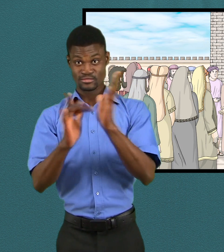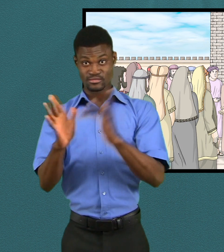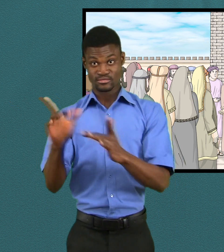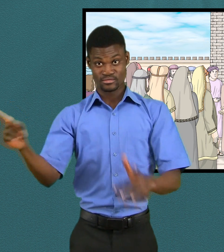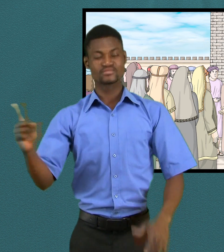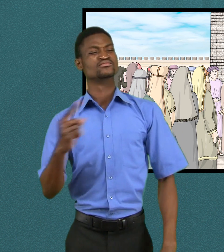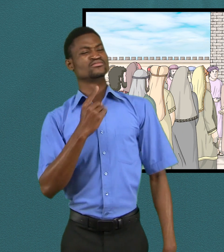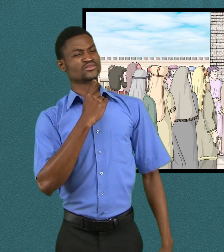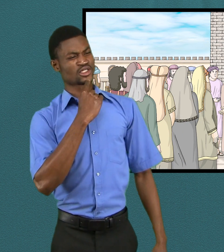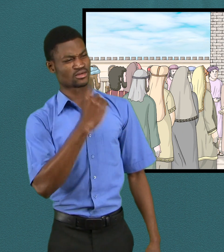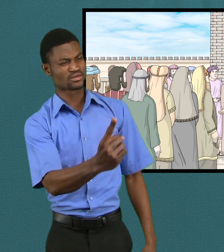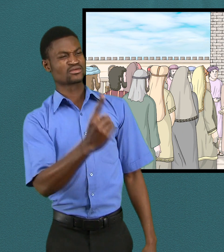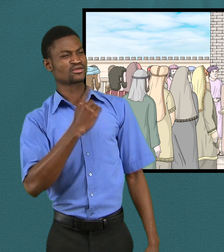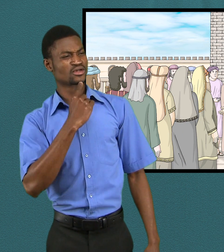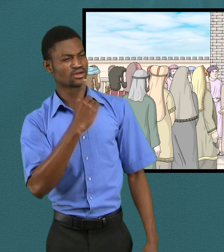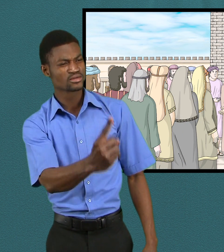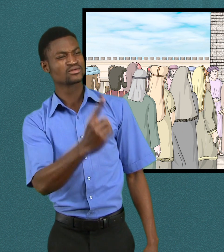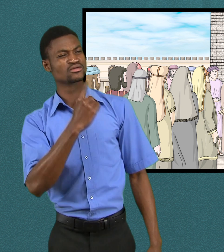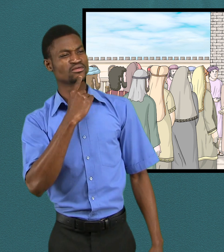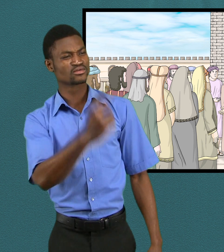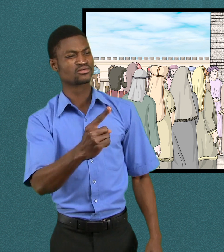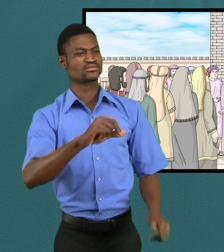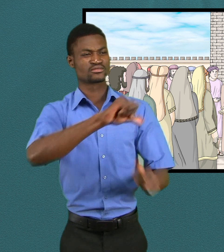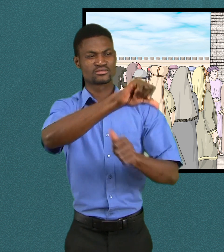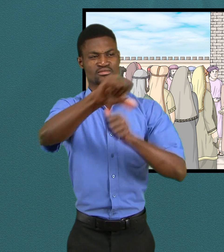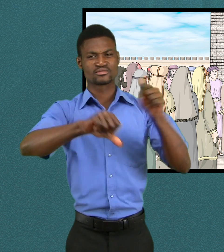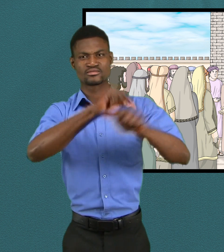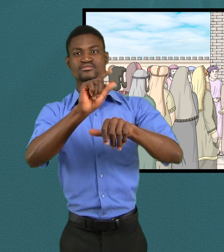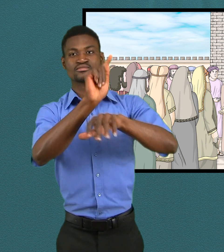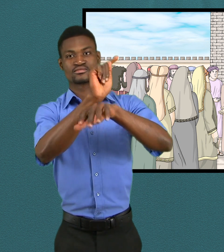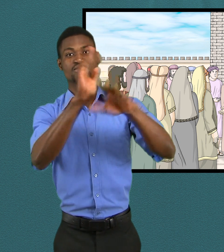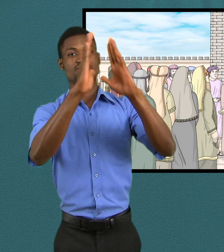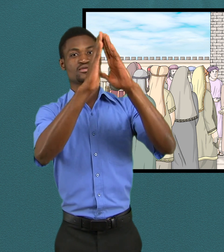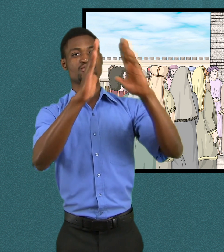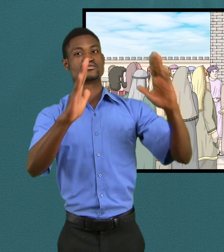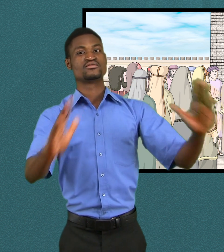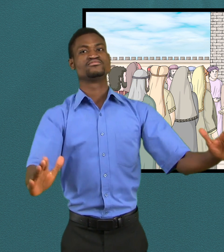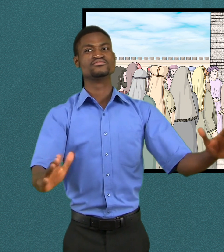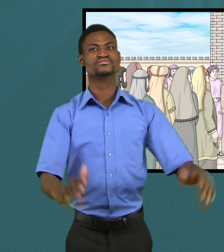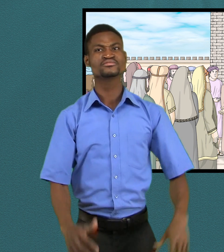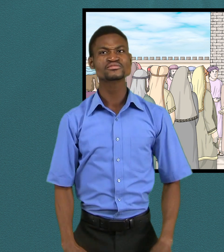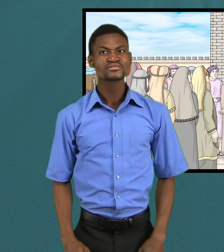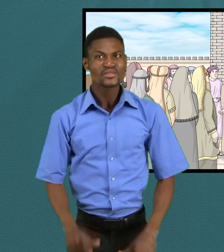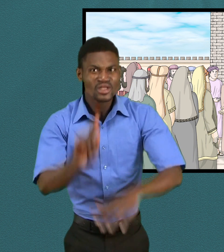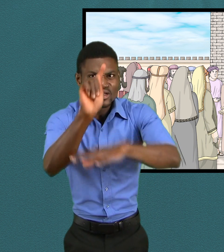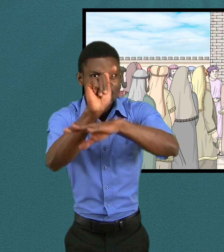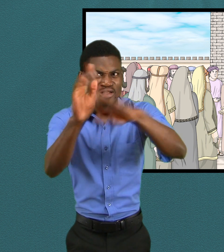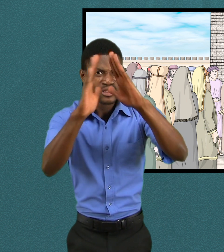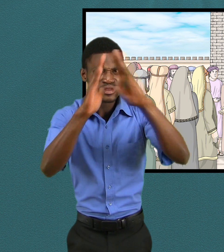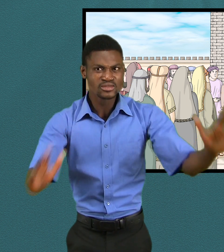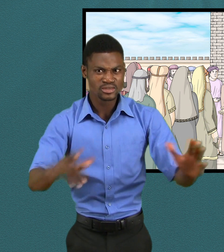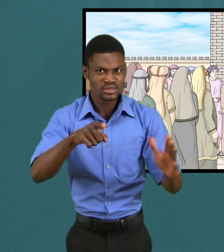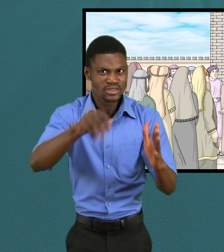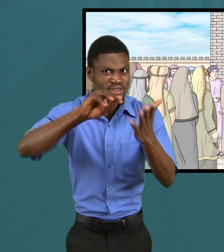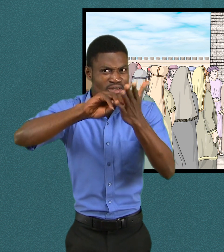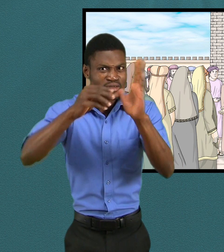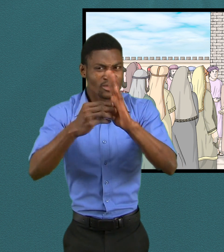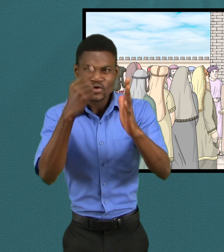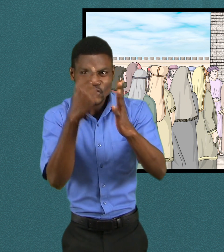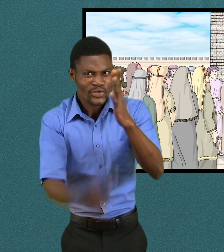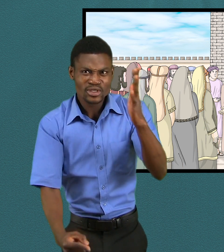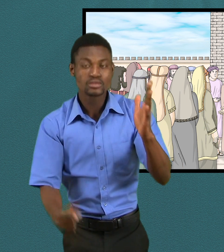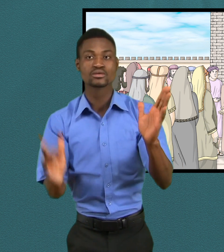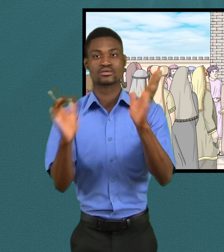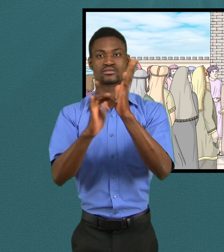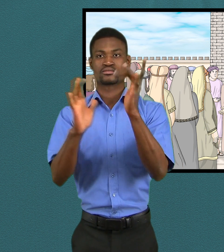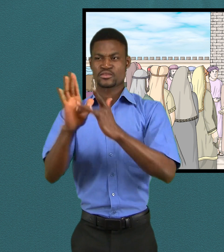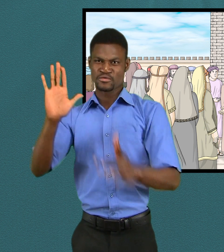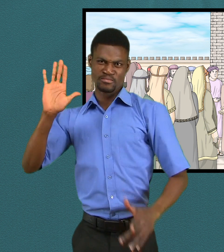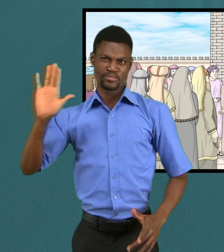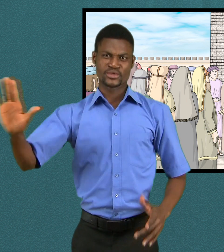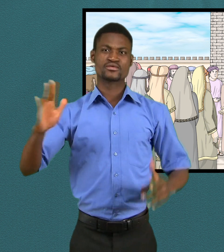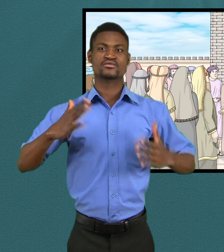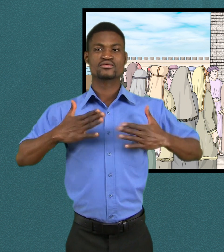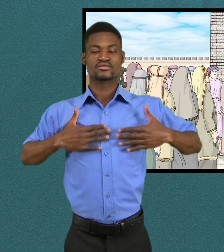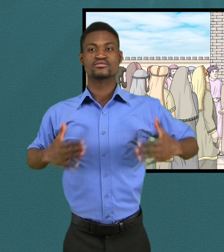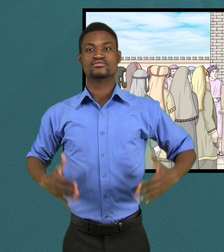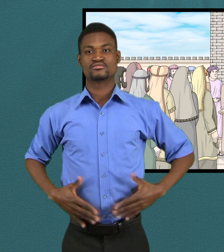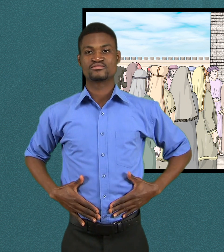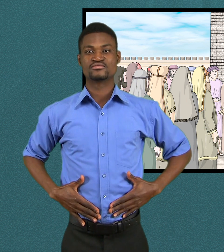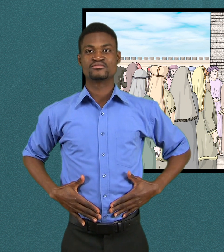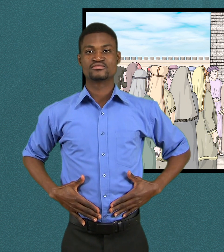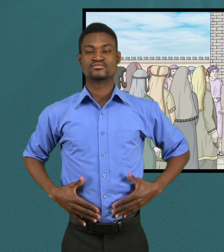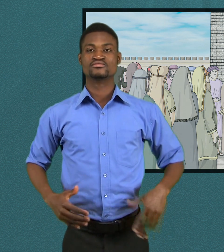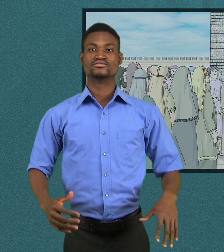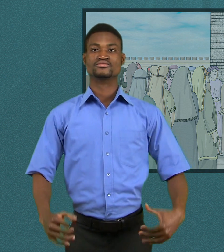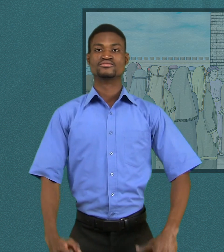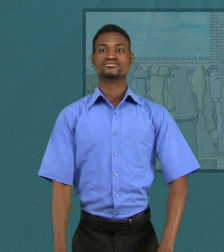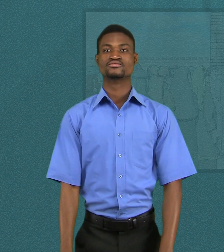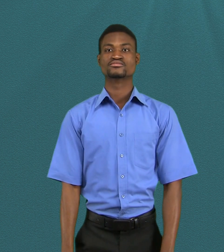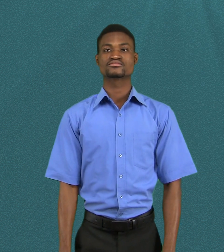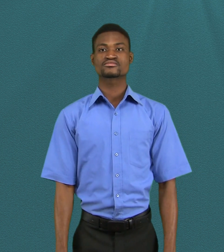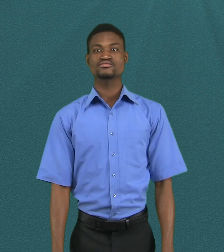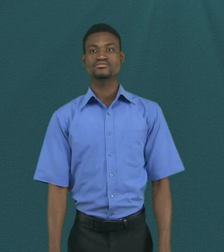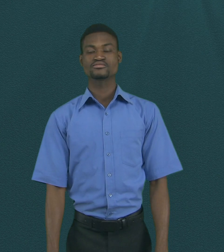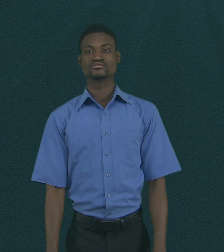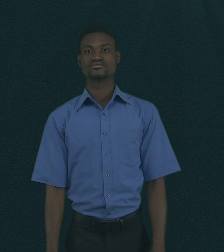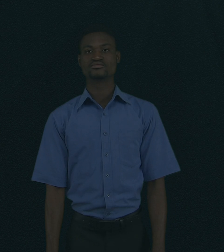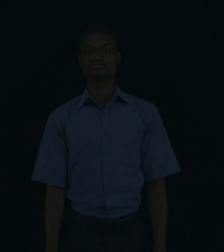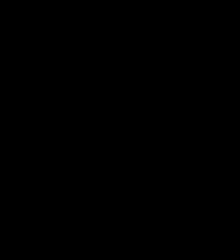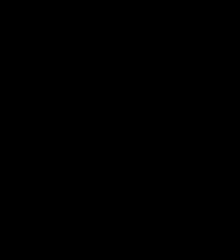But Jesus was speaking about the temple of His body.